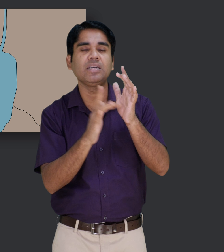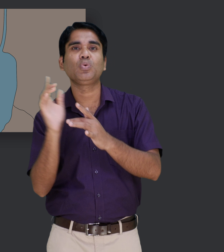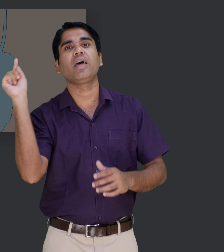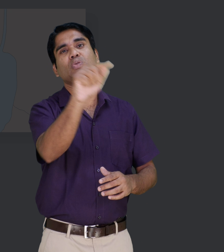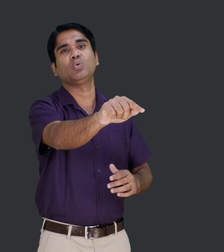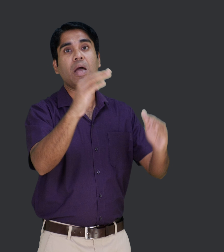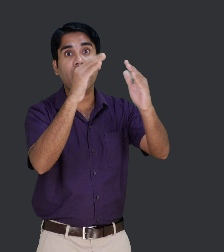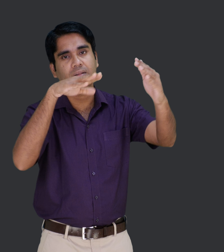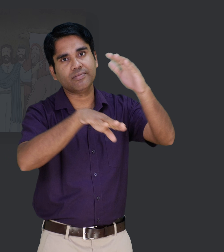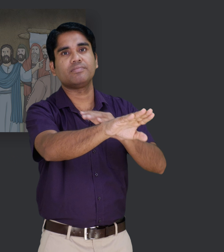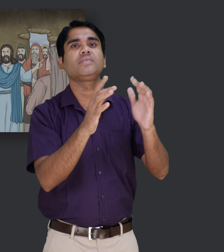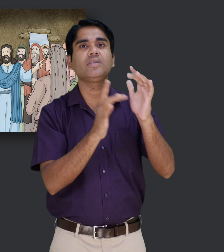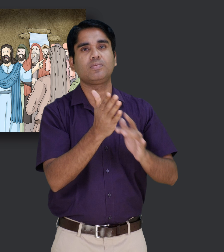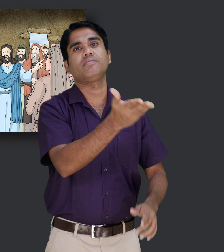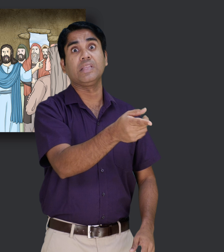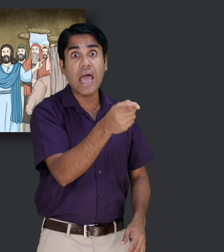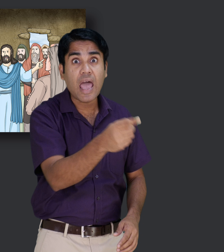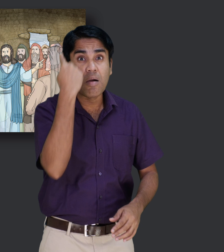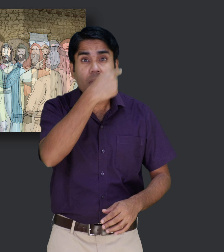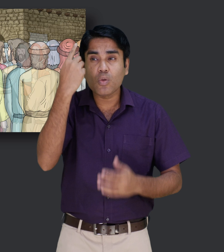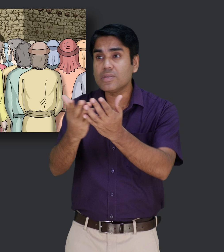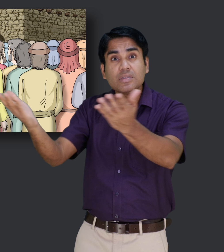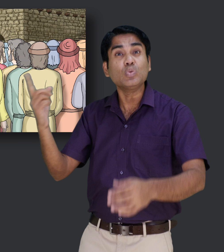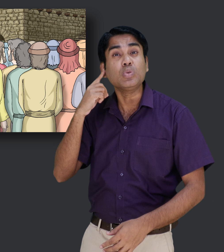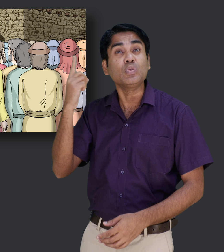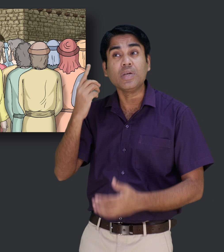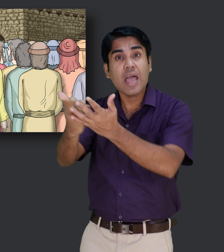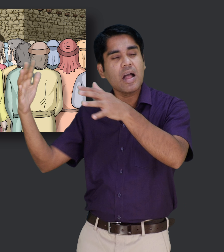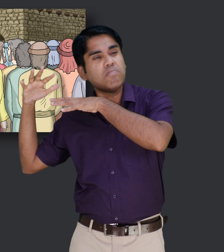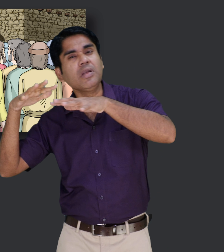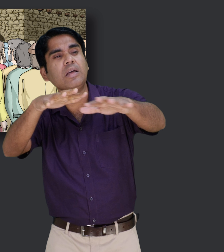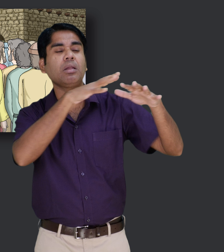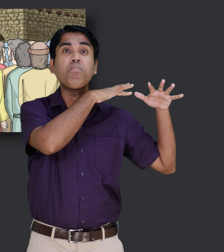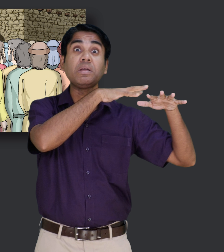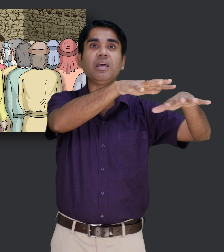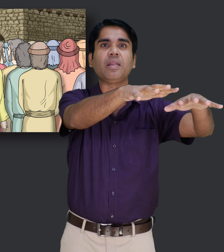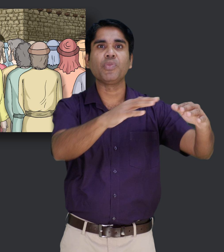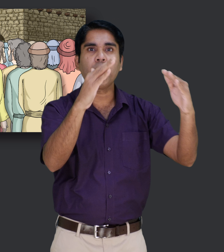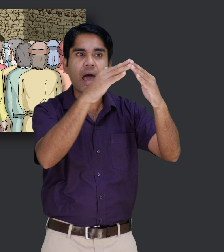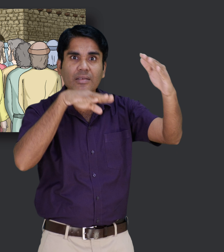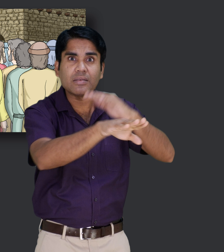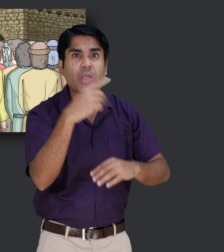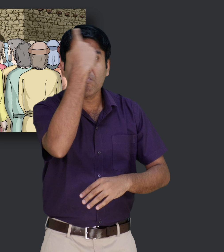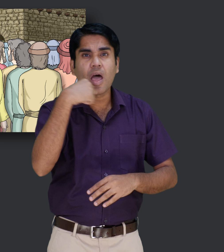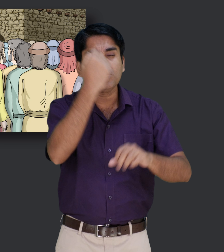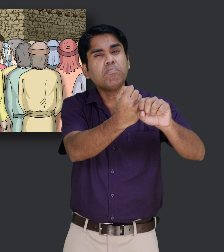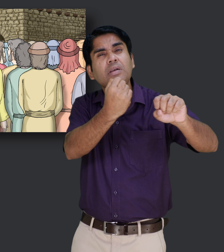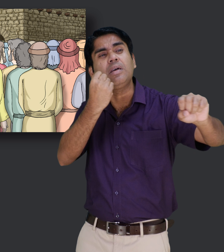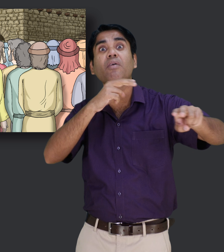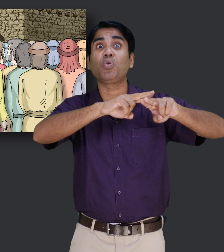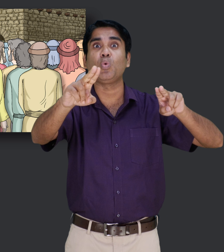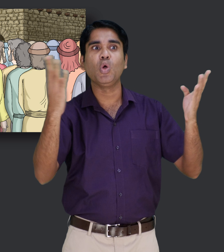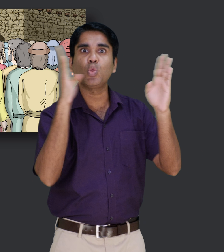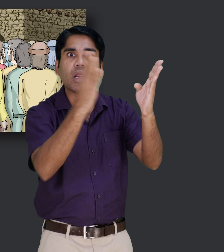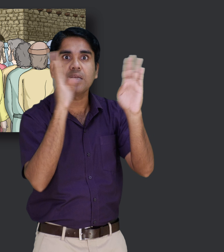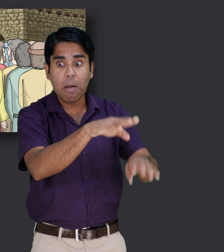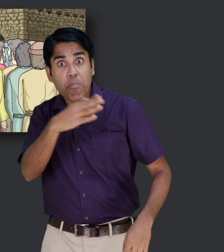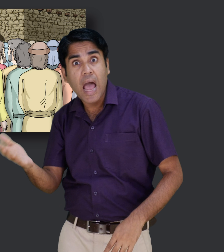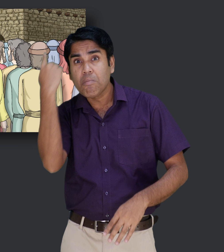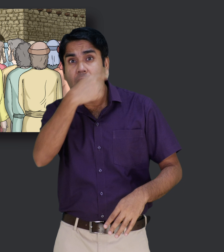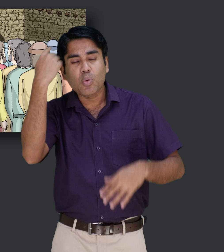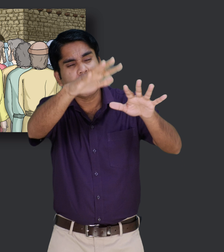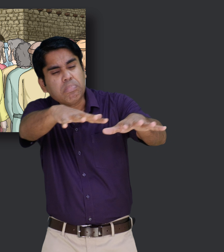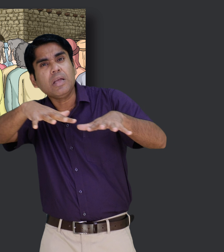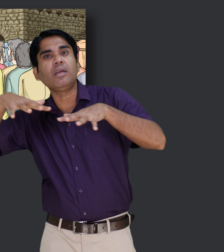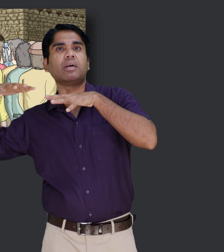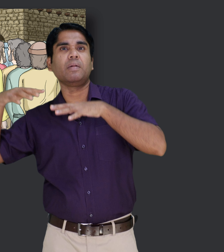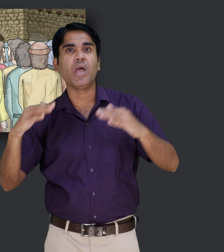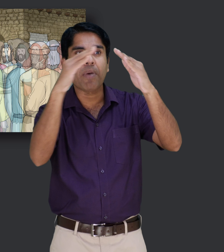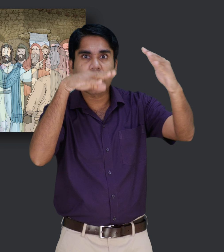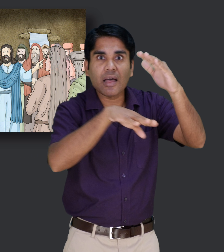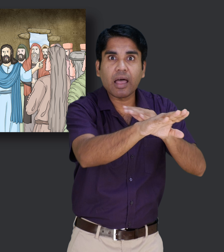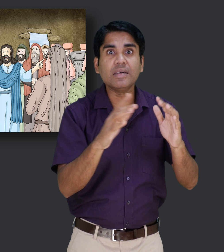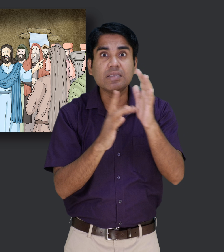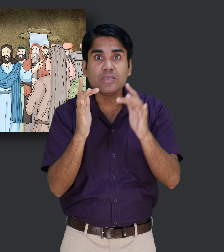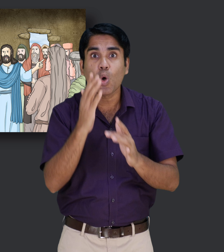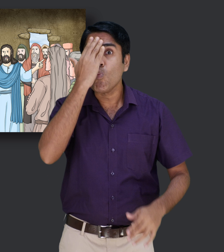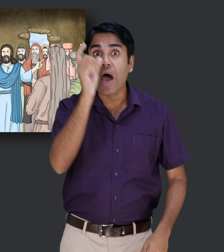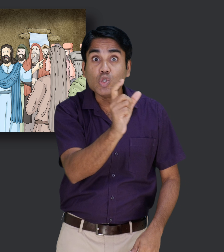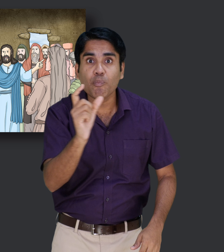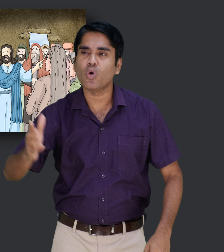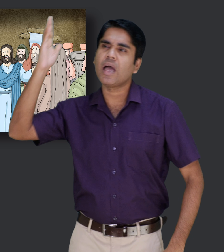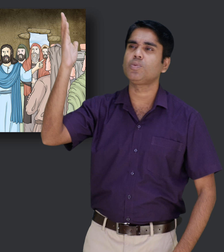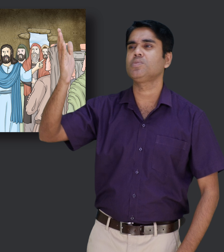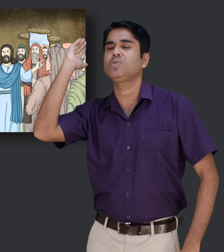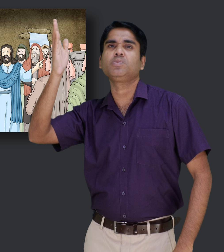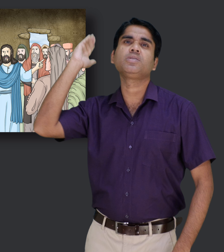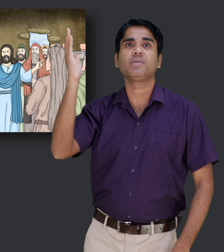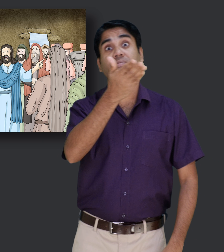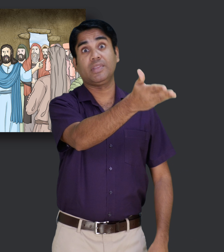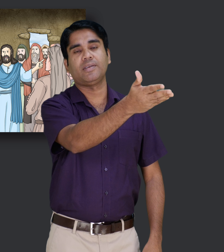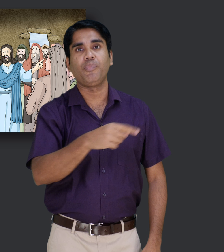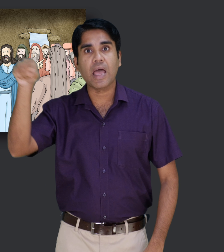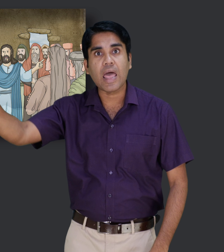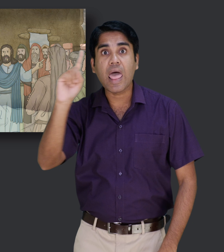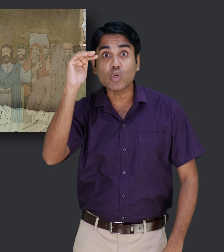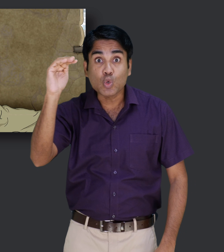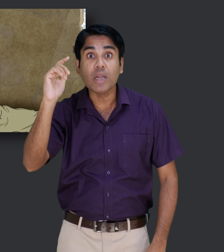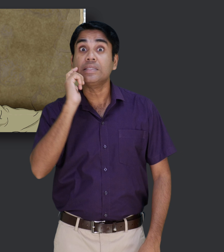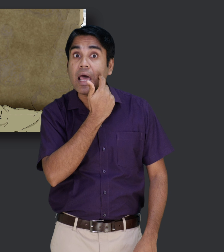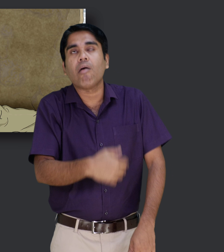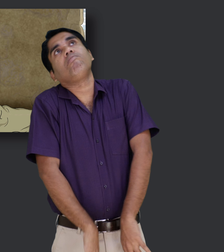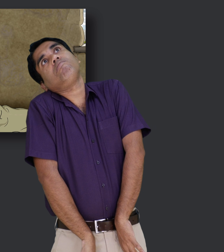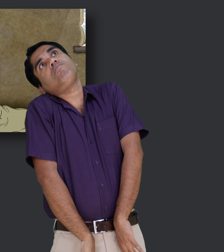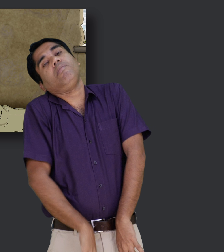And when the people heard that He was home, they gathered in such large numbers that there was no more room, not even outside the door, as Jesus spoke the word to them.